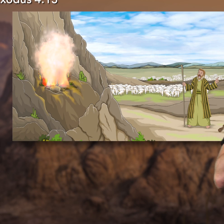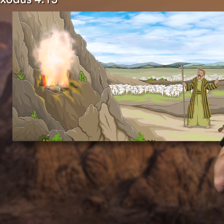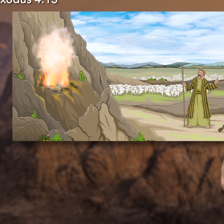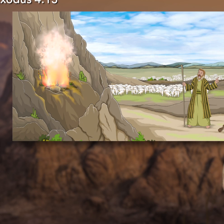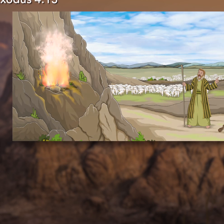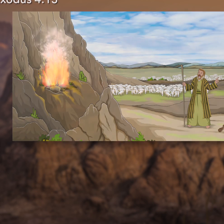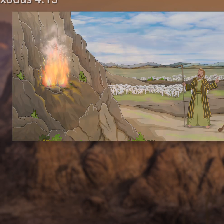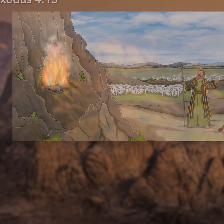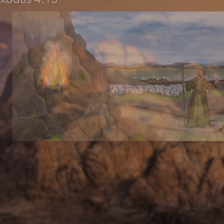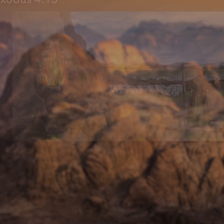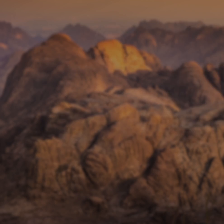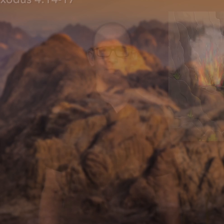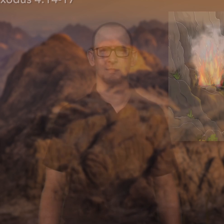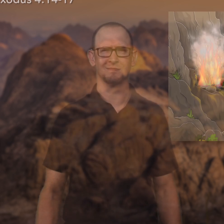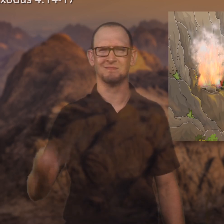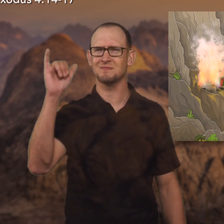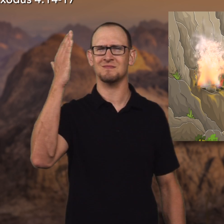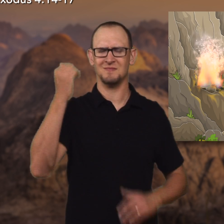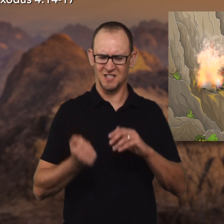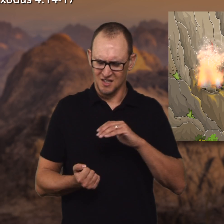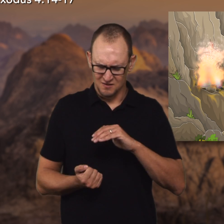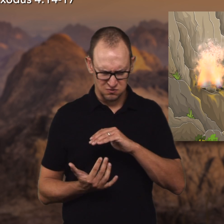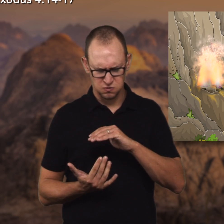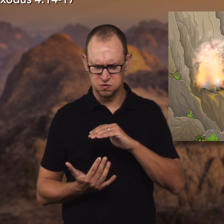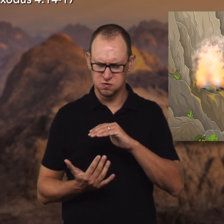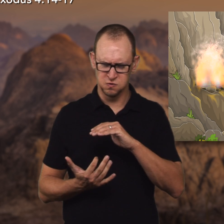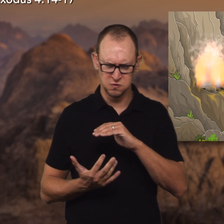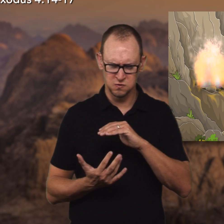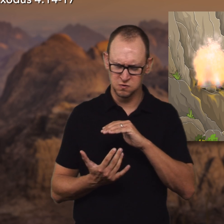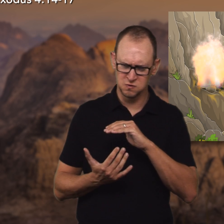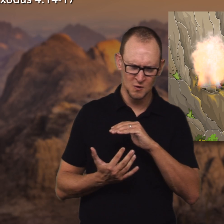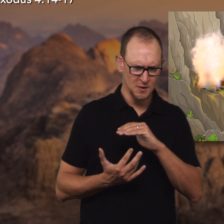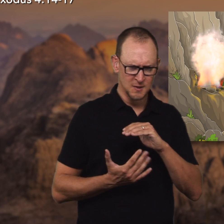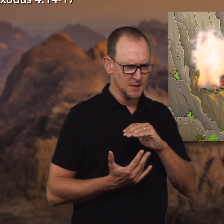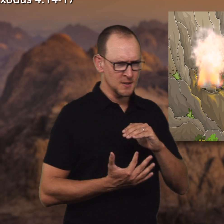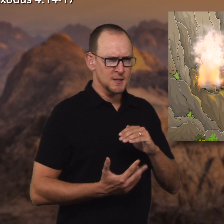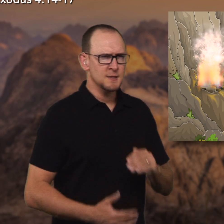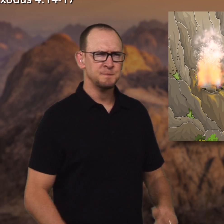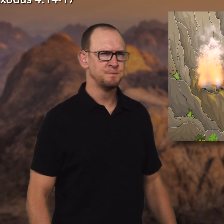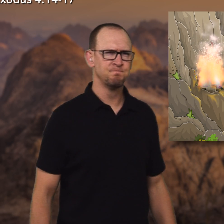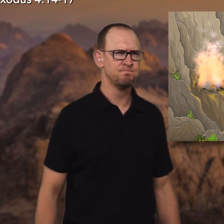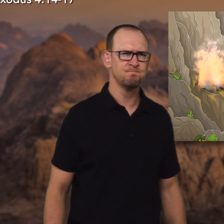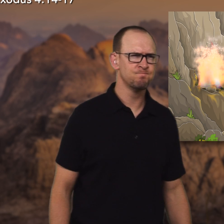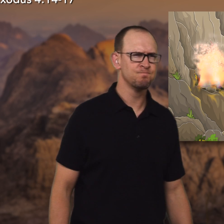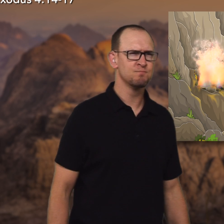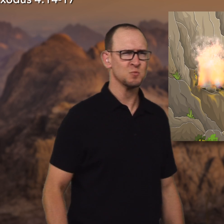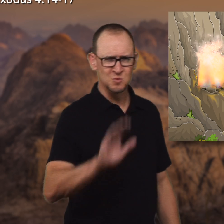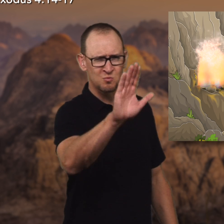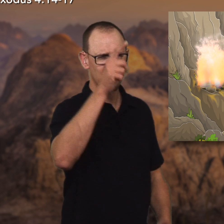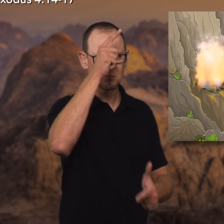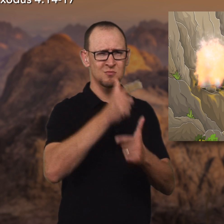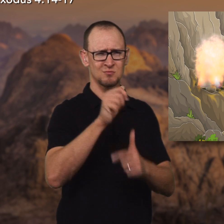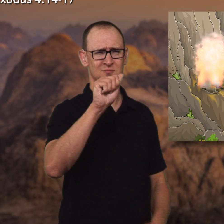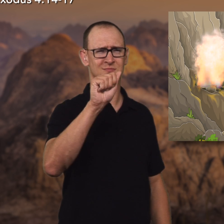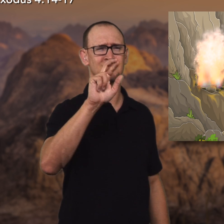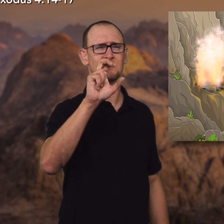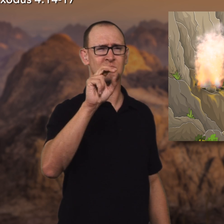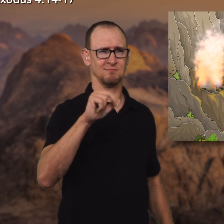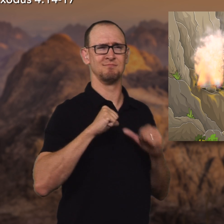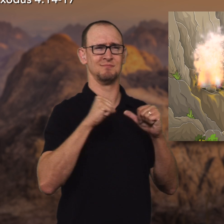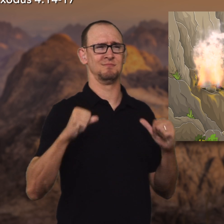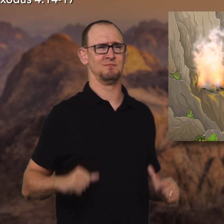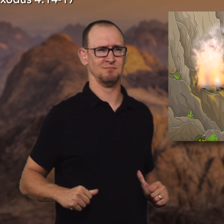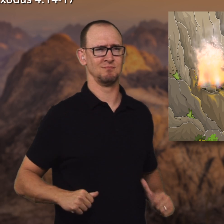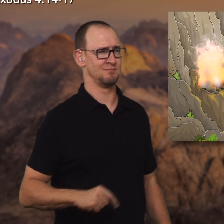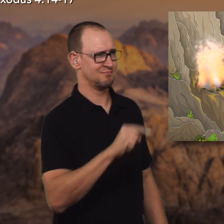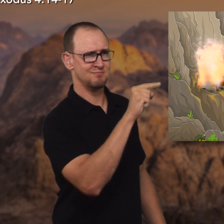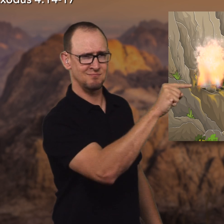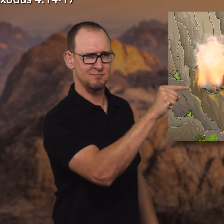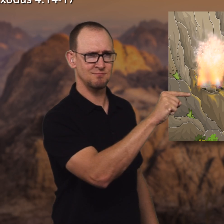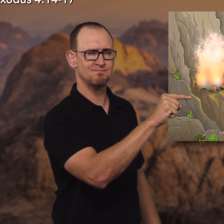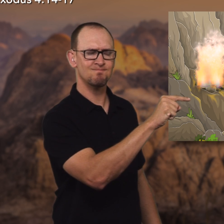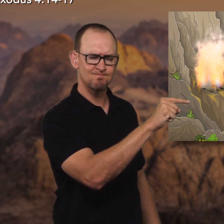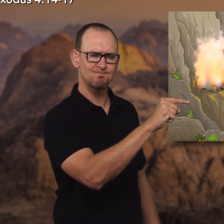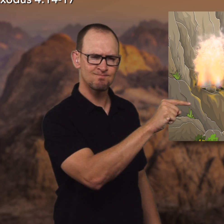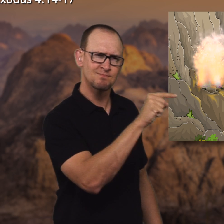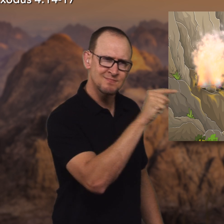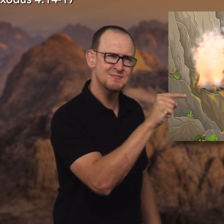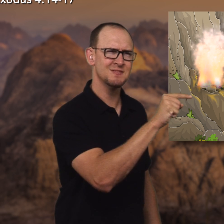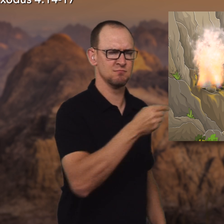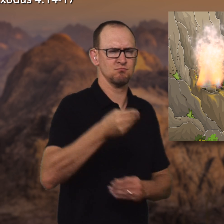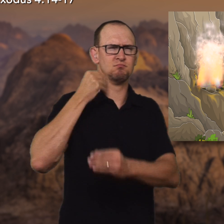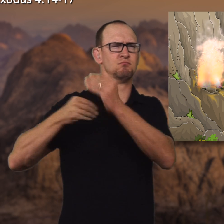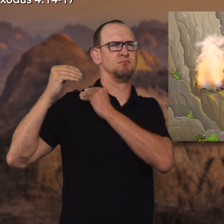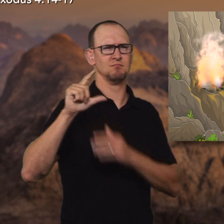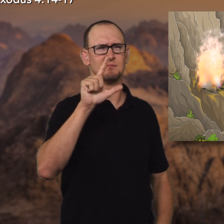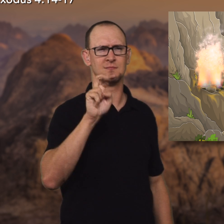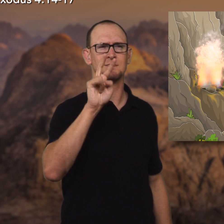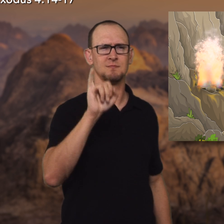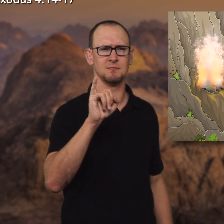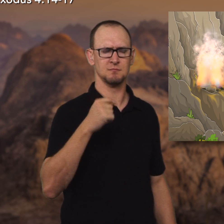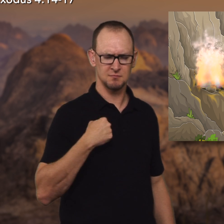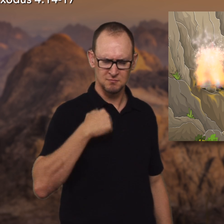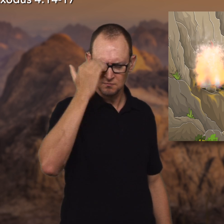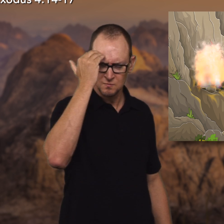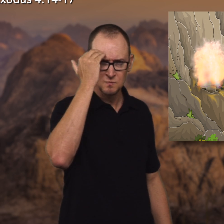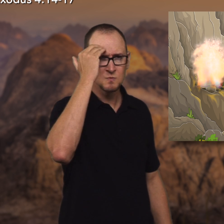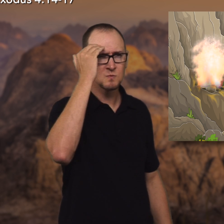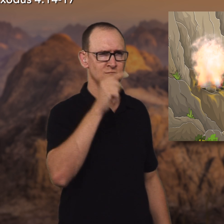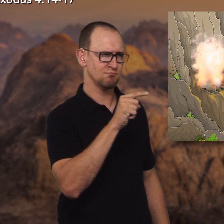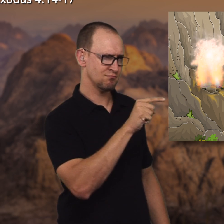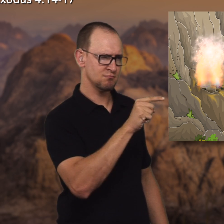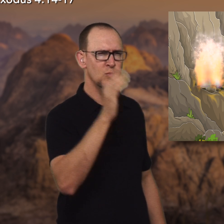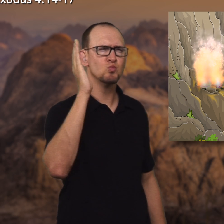Then the anger of the LORD burned against Moses, and He said, “Is not Aaron the Levite your brother?